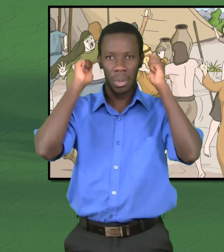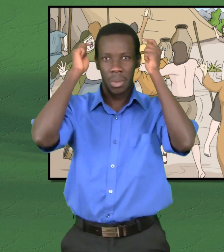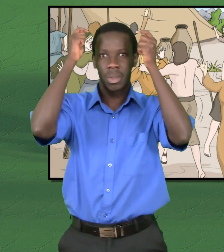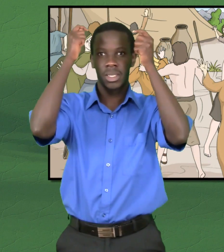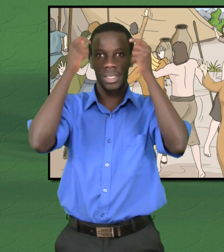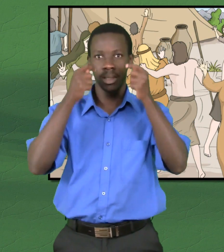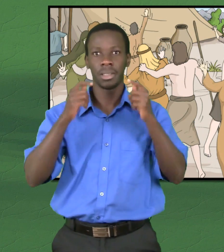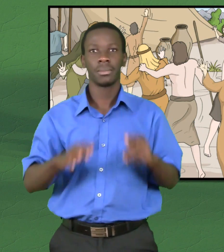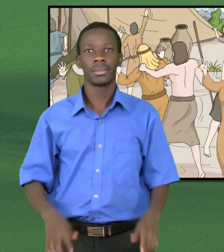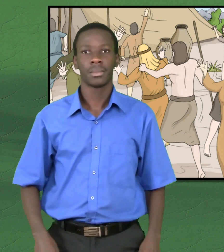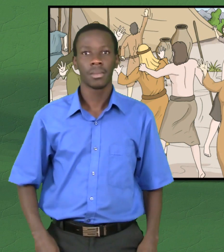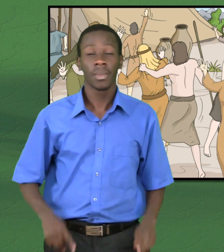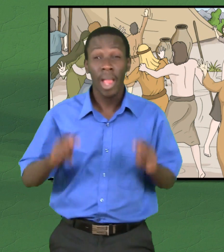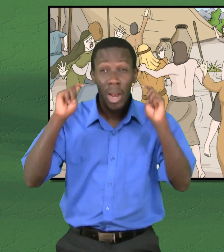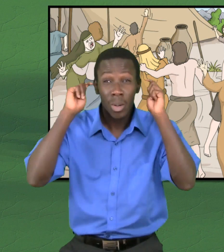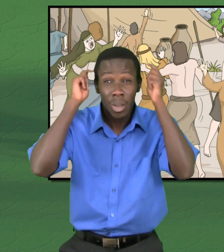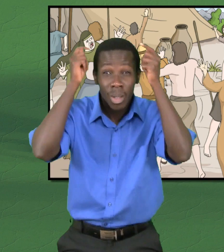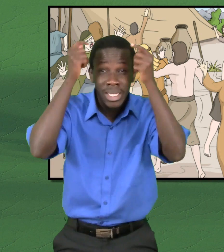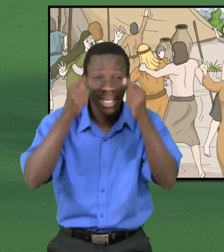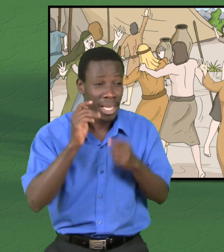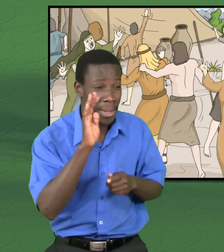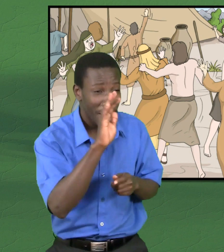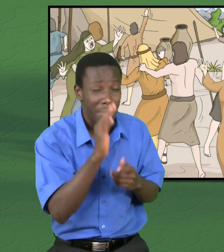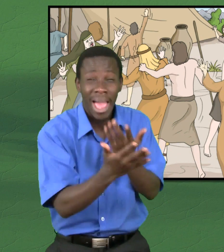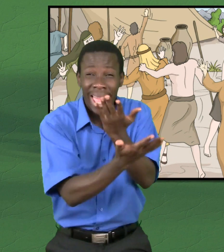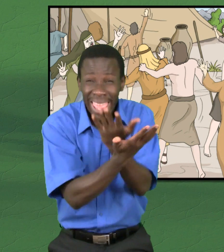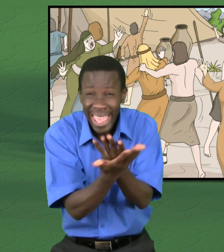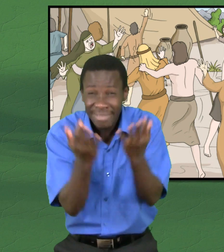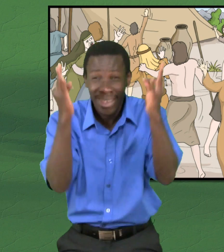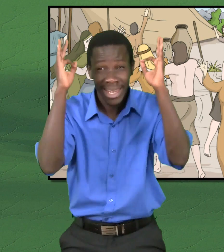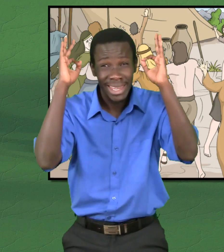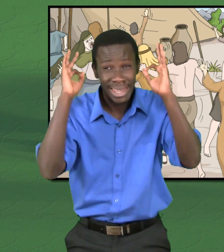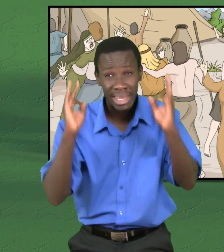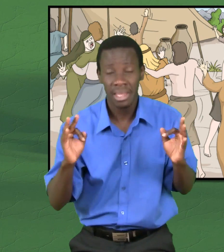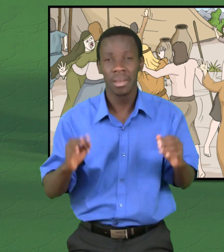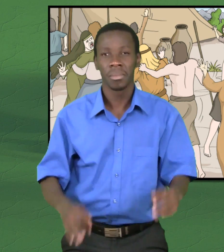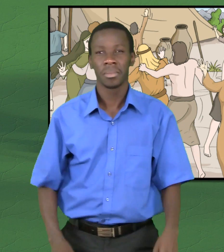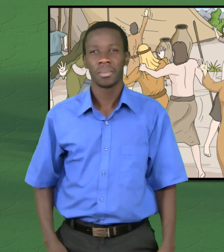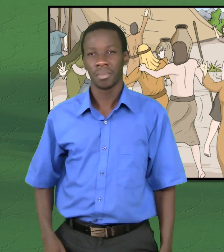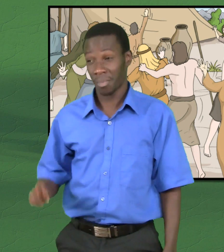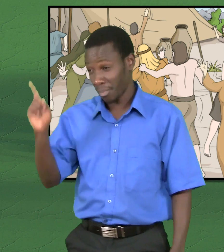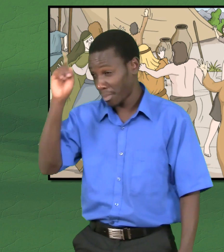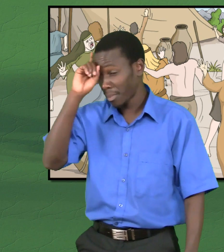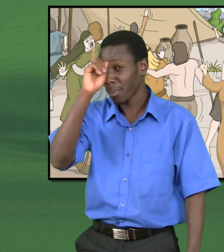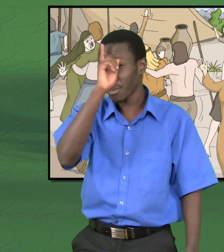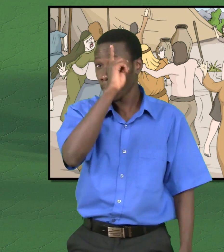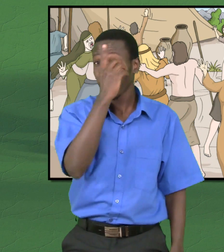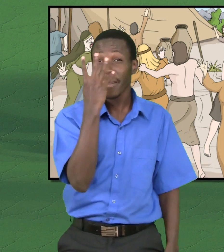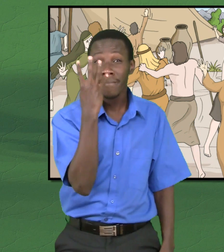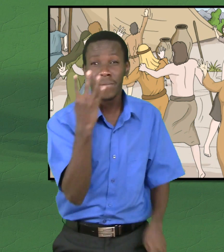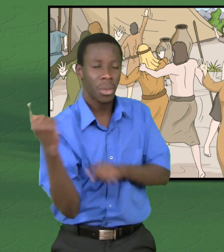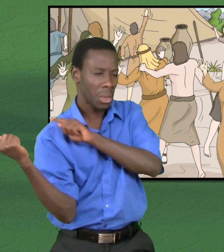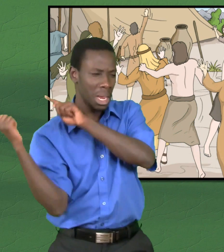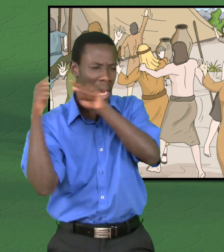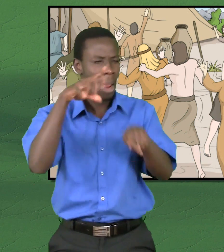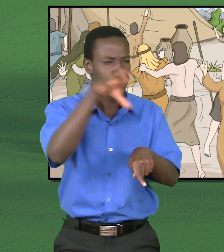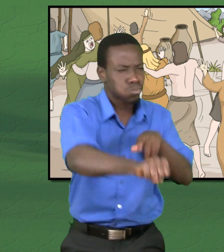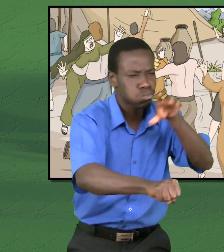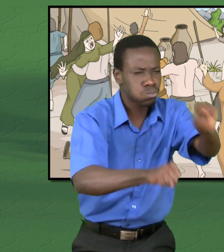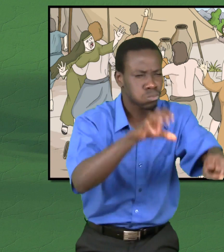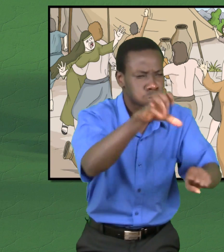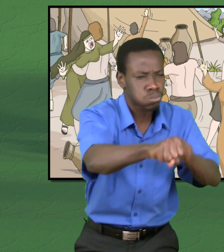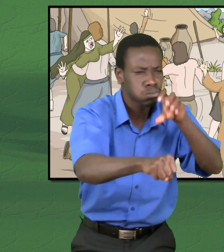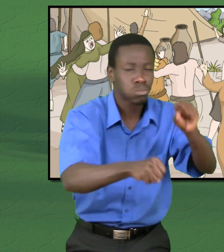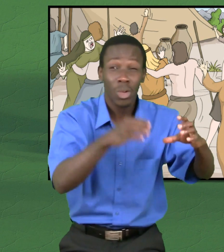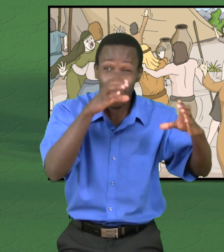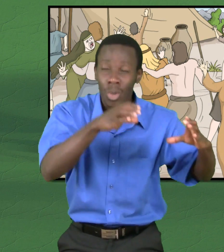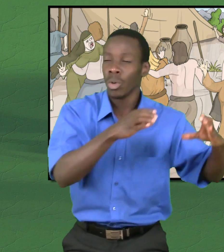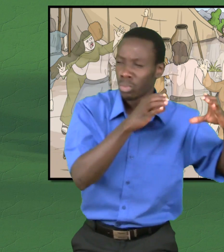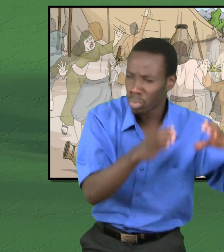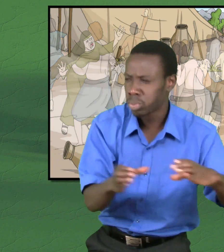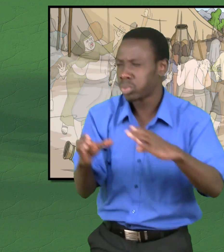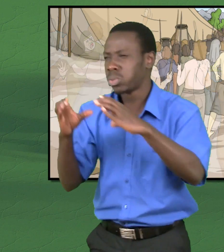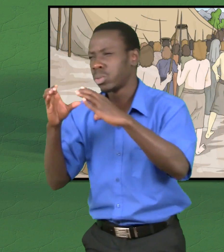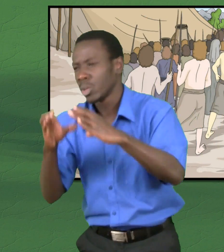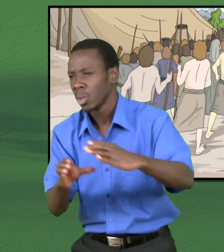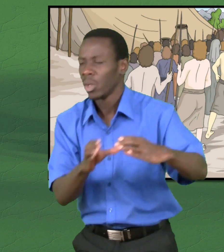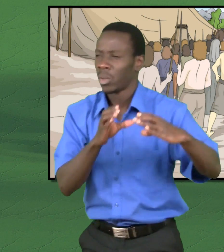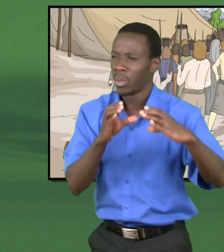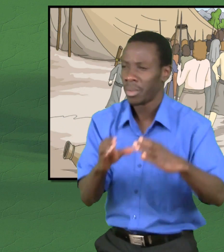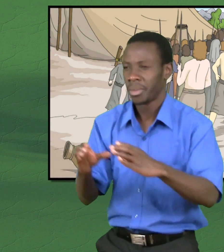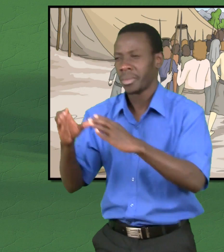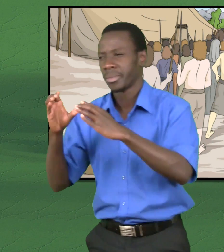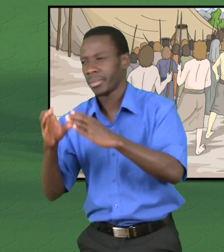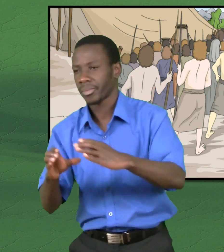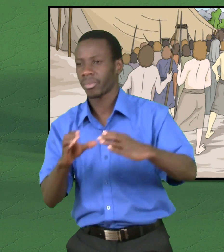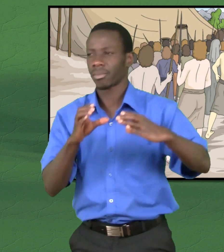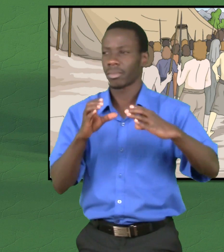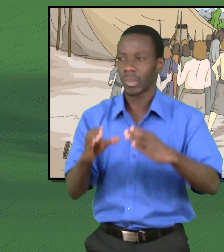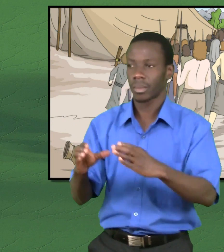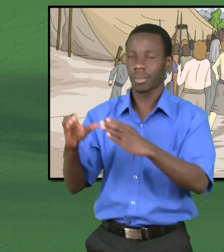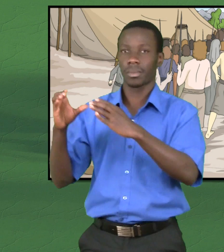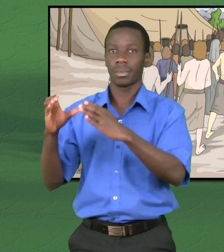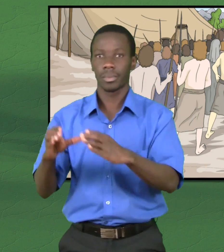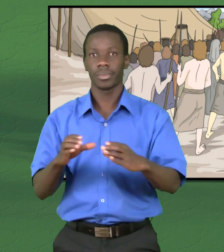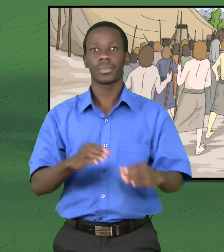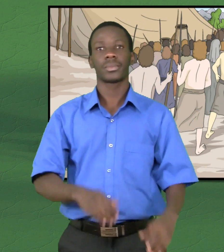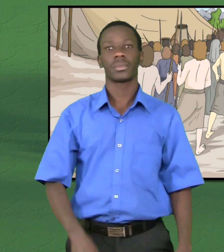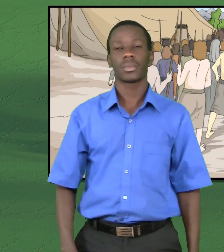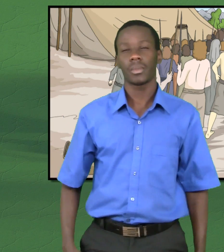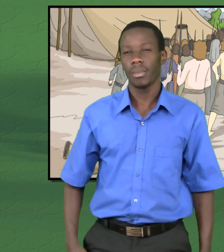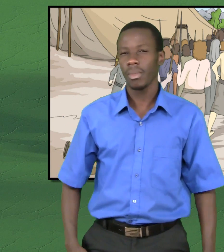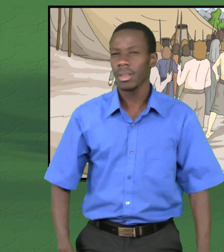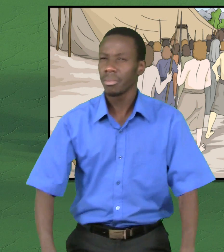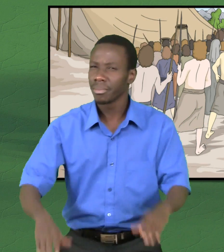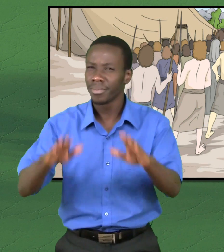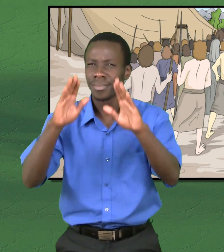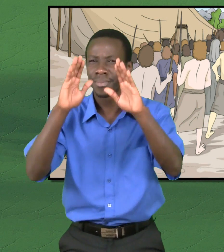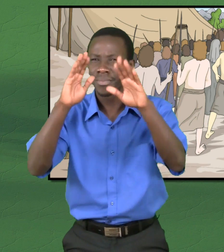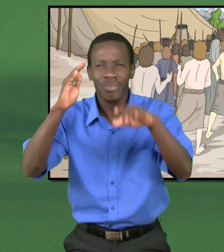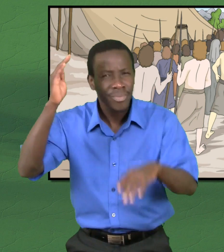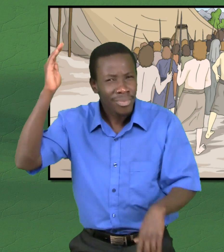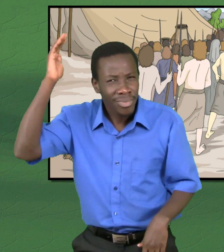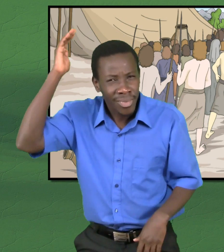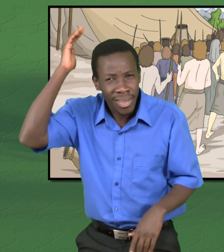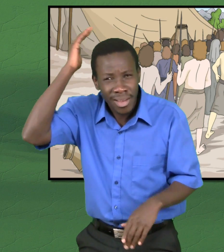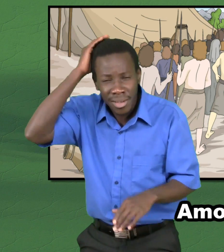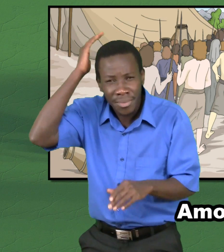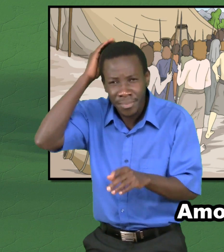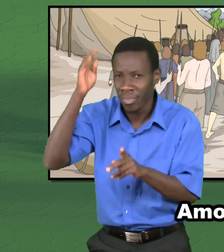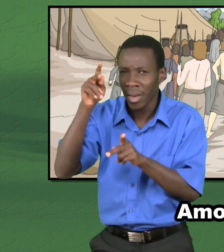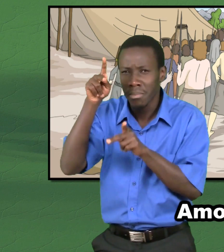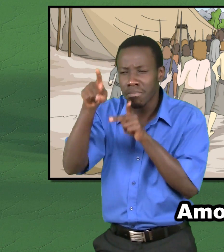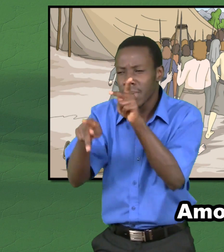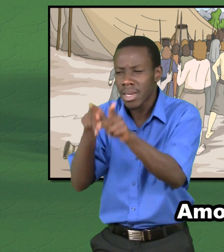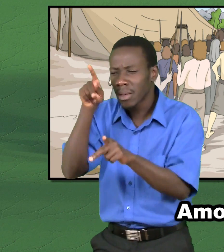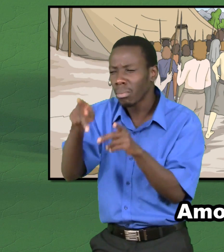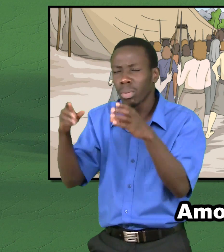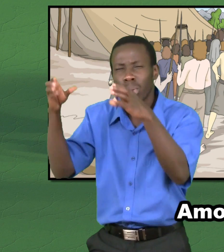Then an escapee came and reported this to Abram the Hebrew.